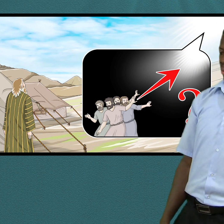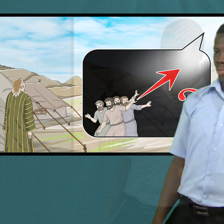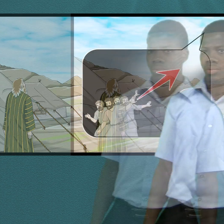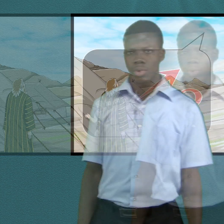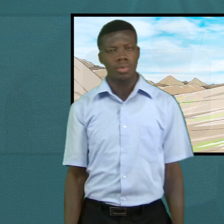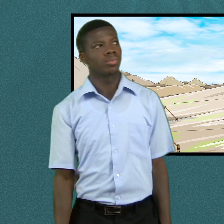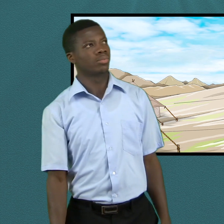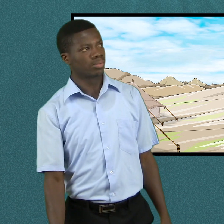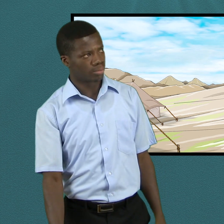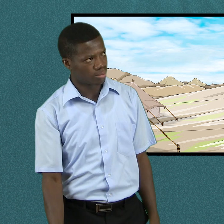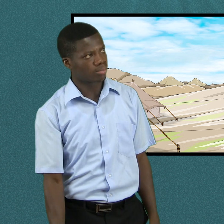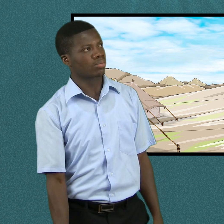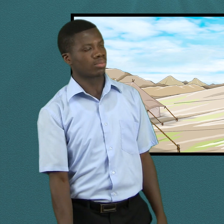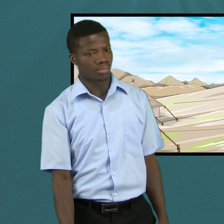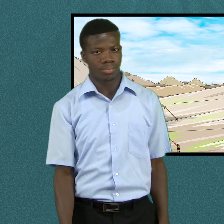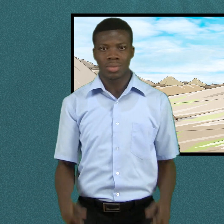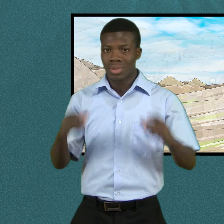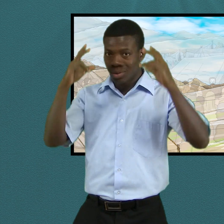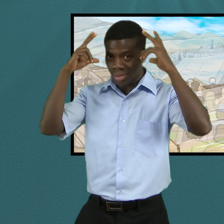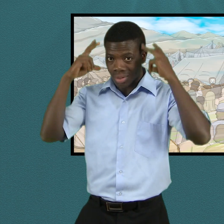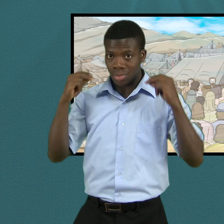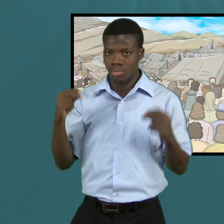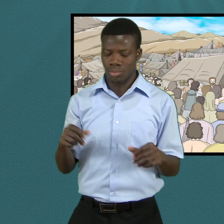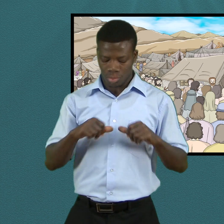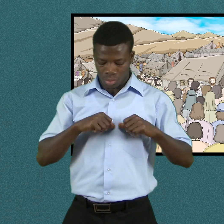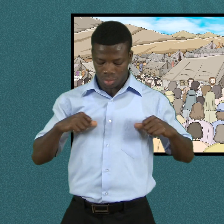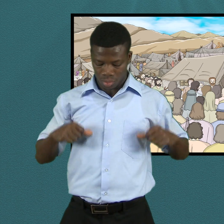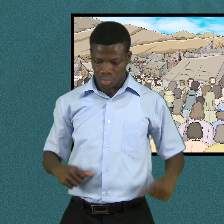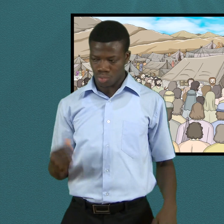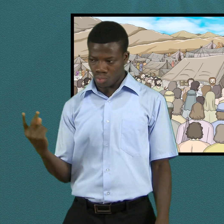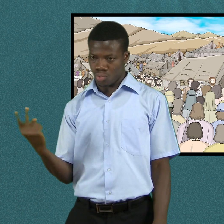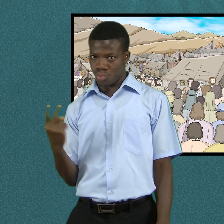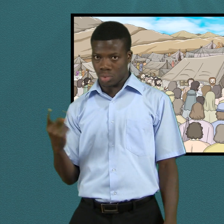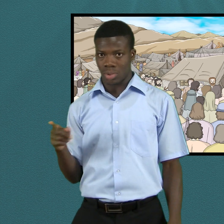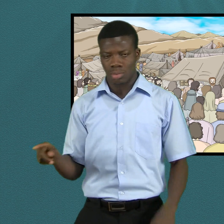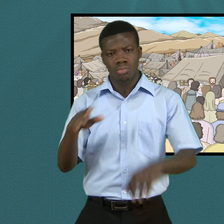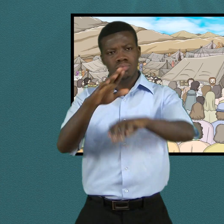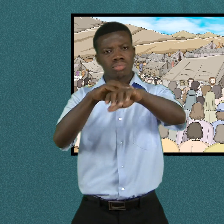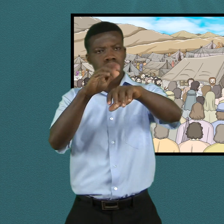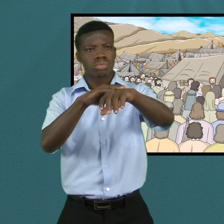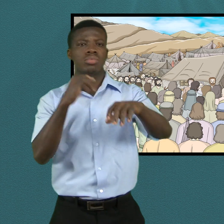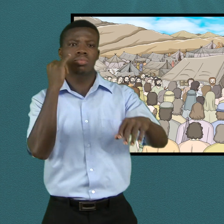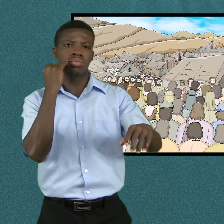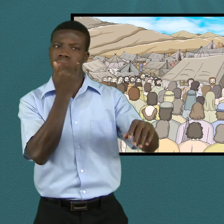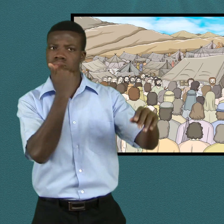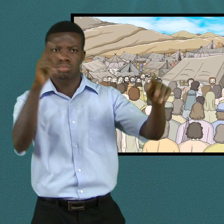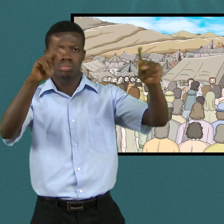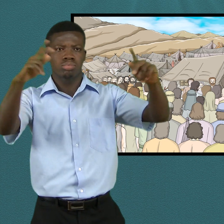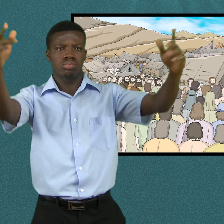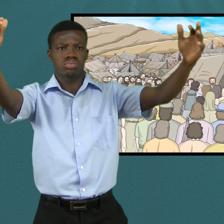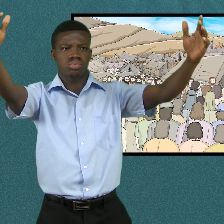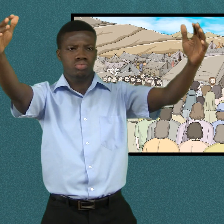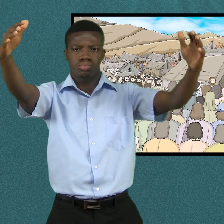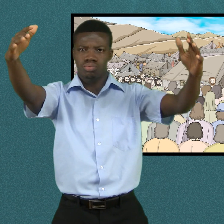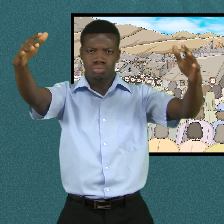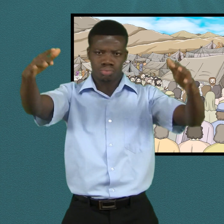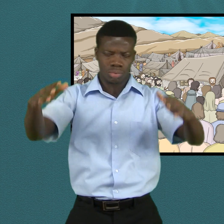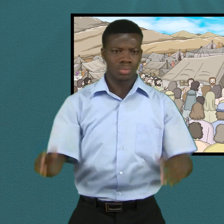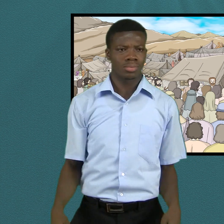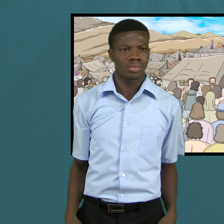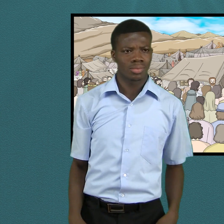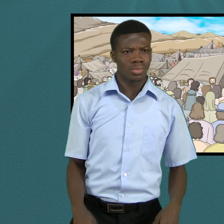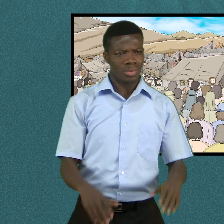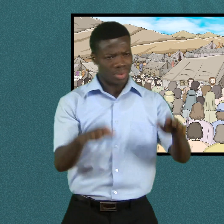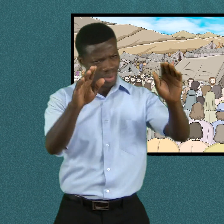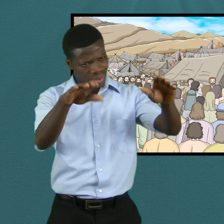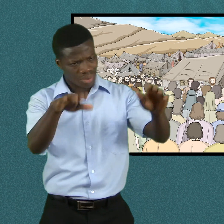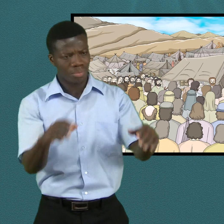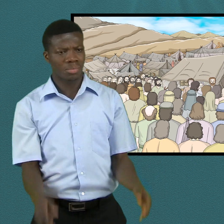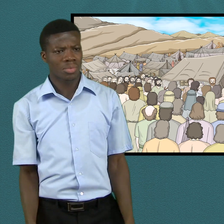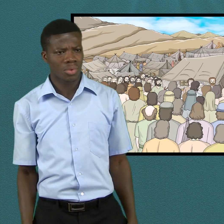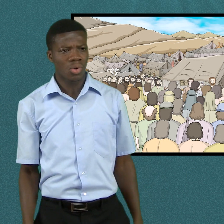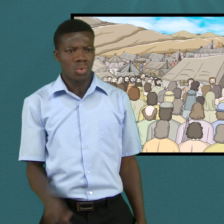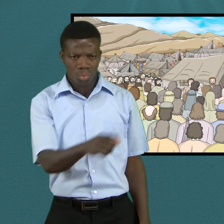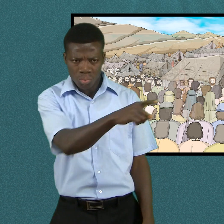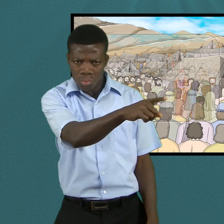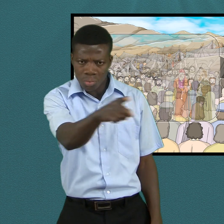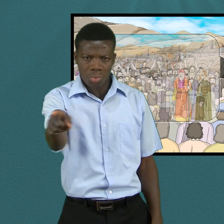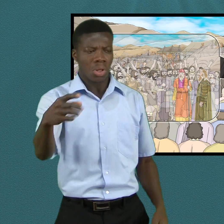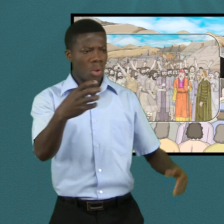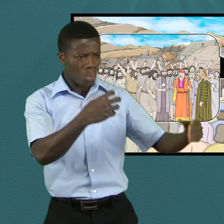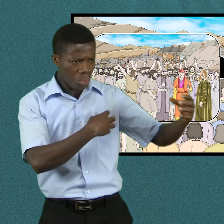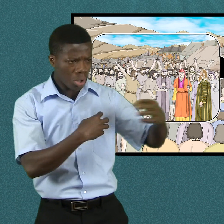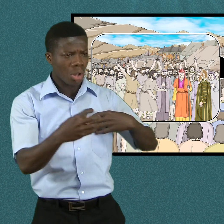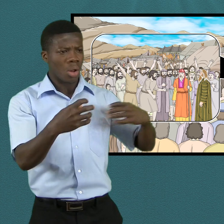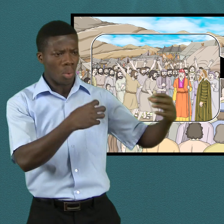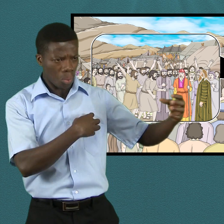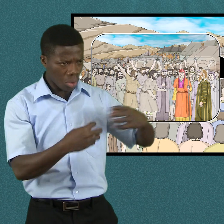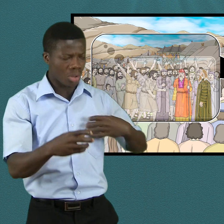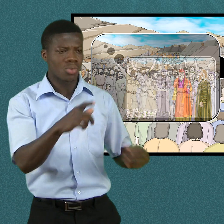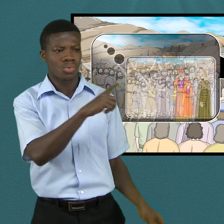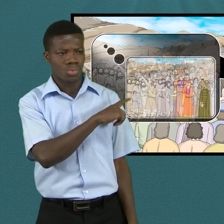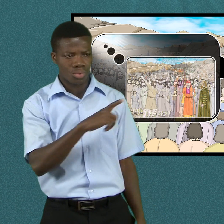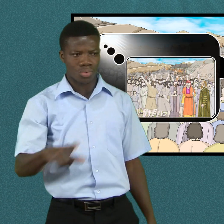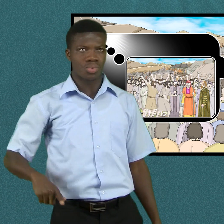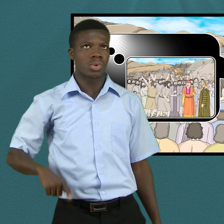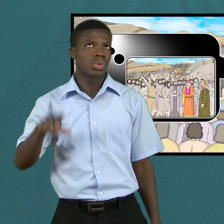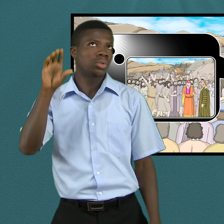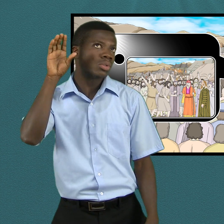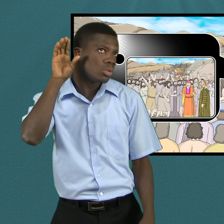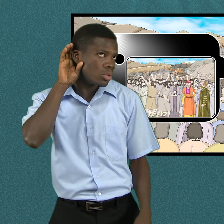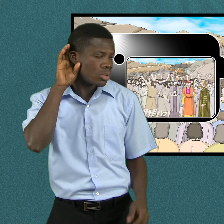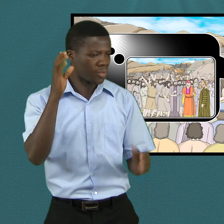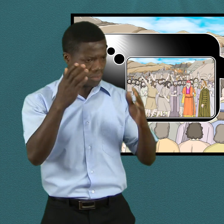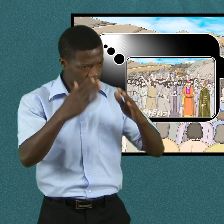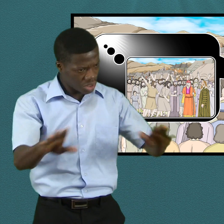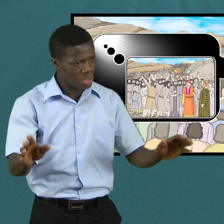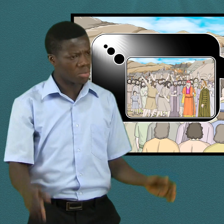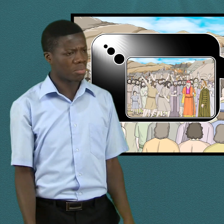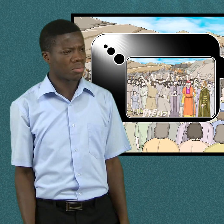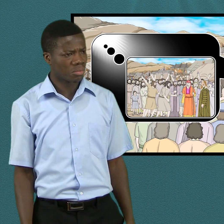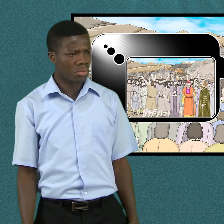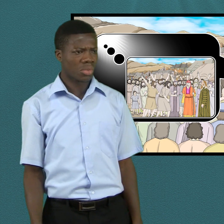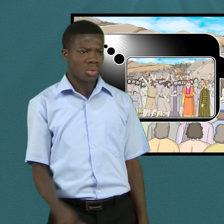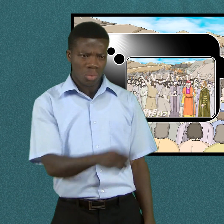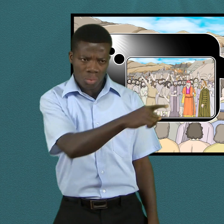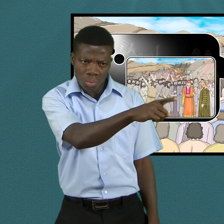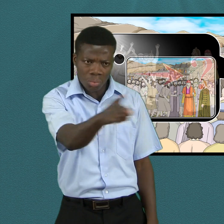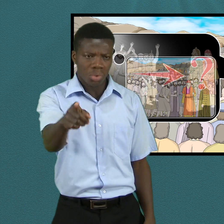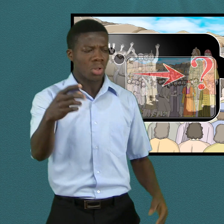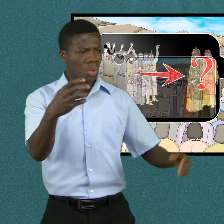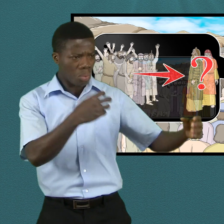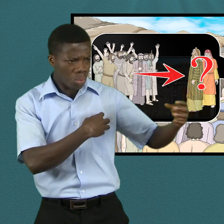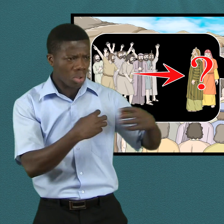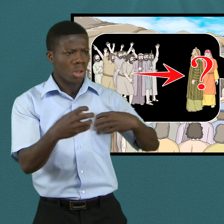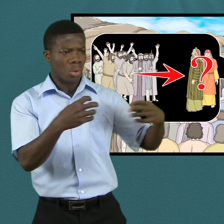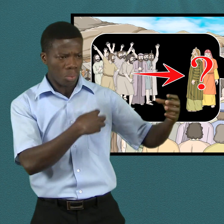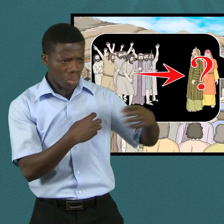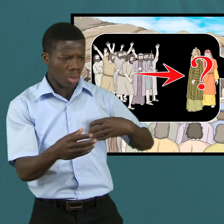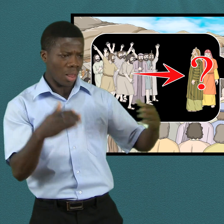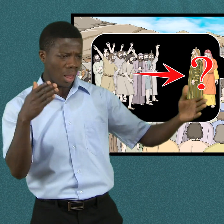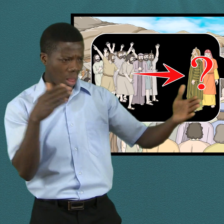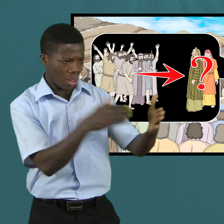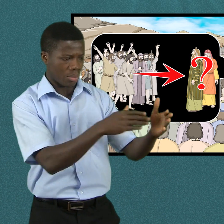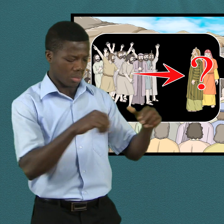So Moses and Aaron said to all the Israelites, “This evening you will know that it was the LORD who brought you out of the land of Egypt, and in the morning you will see the LORD’s glory, because He has heard your grumbling against Him.